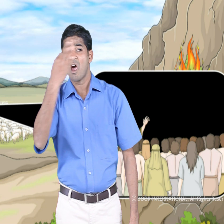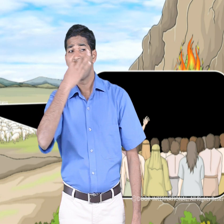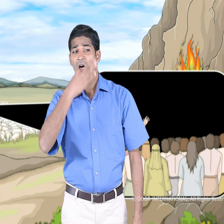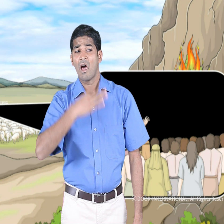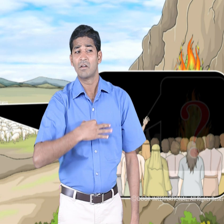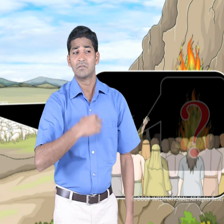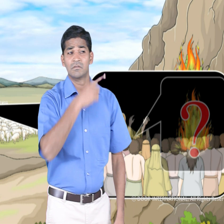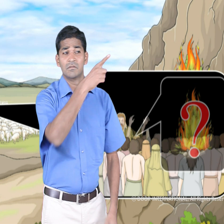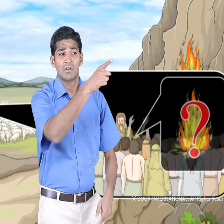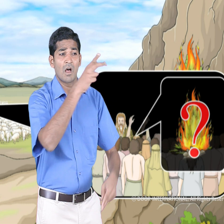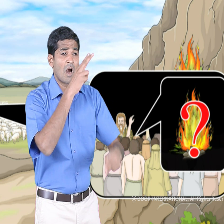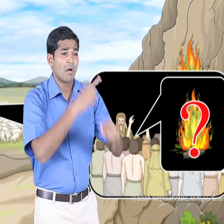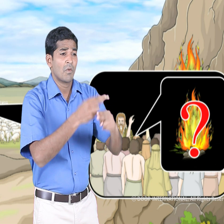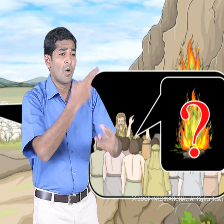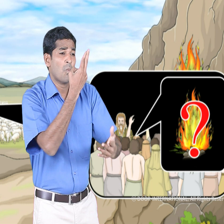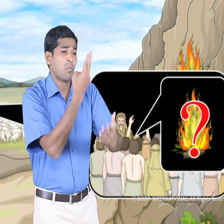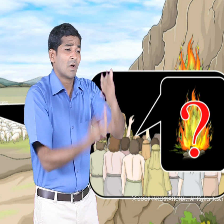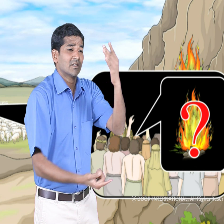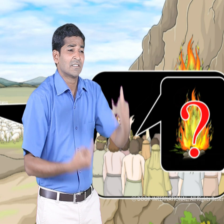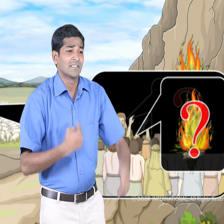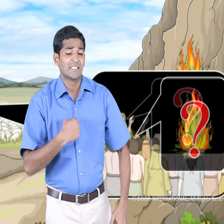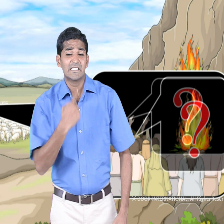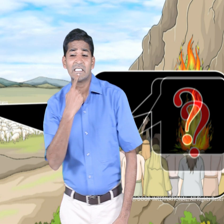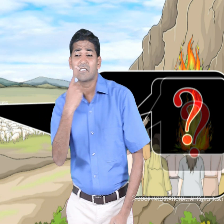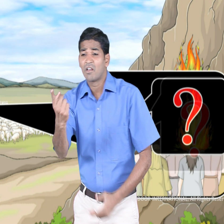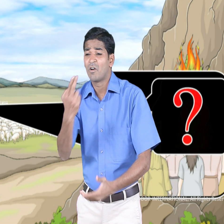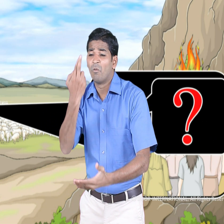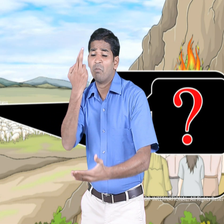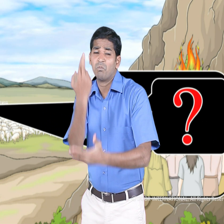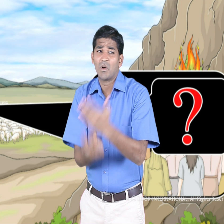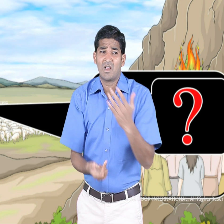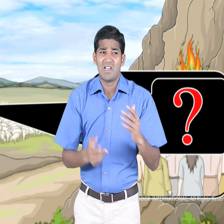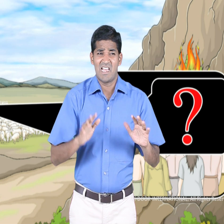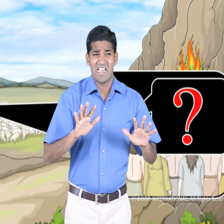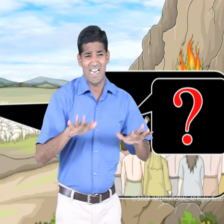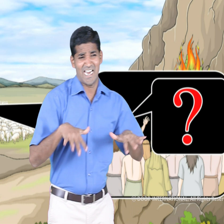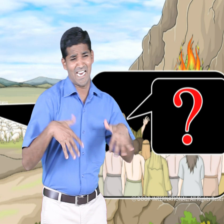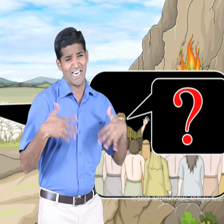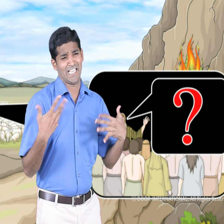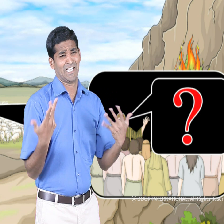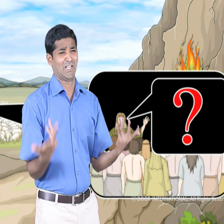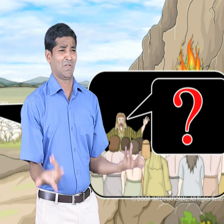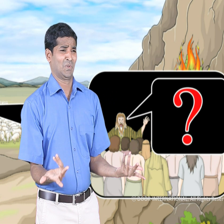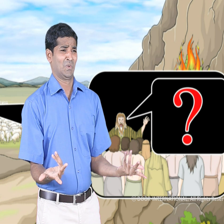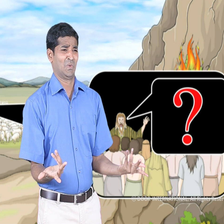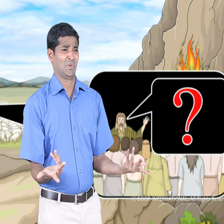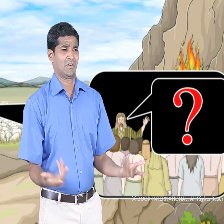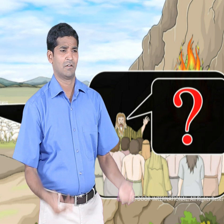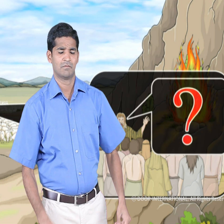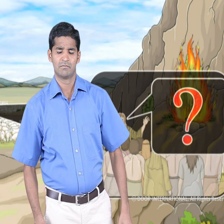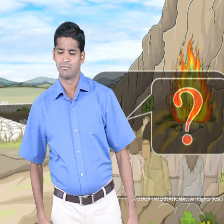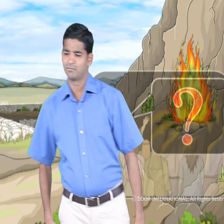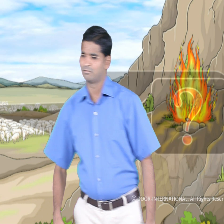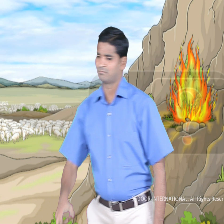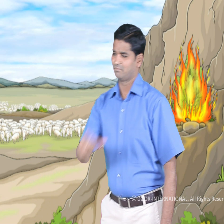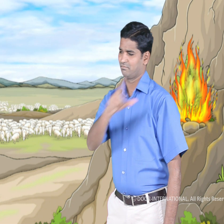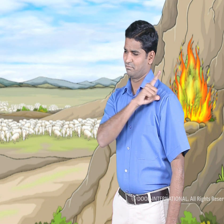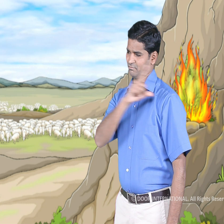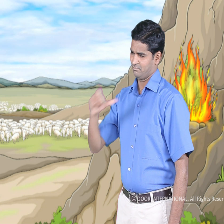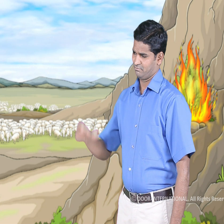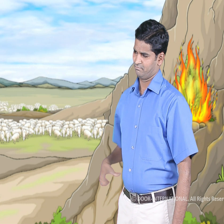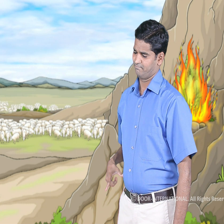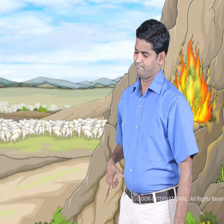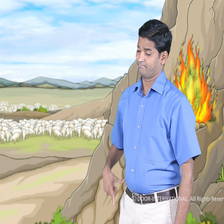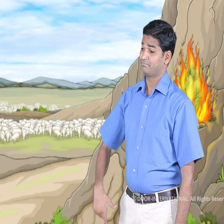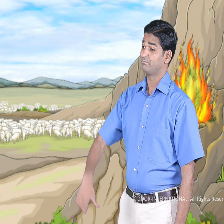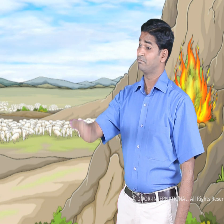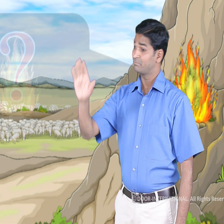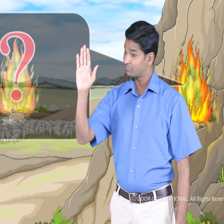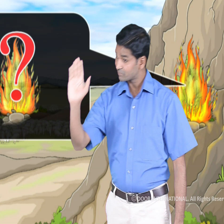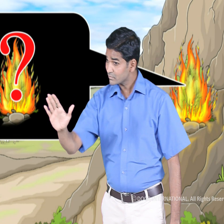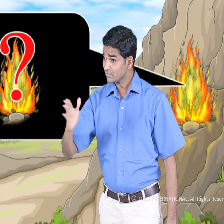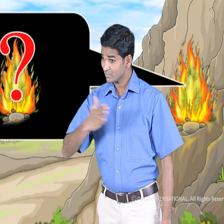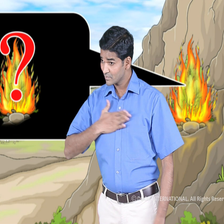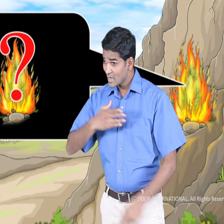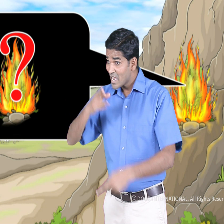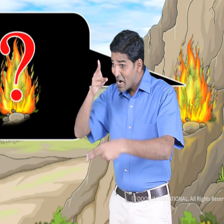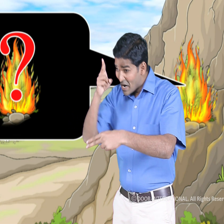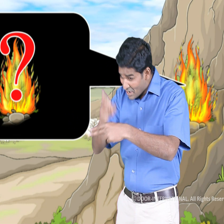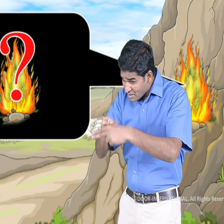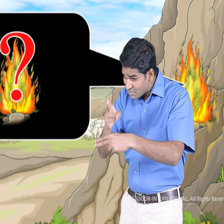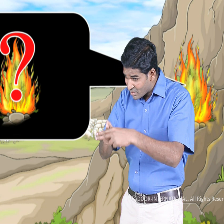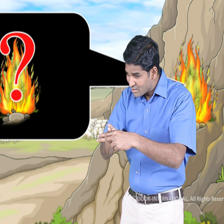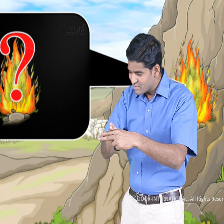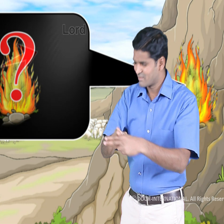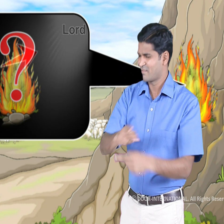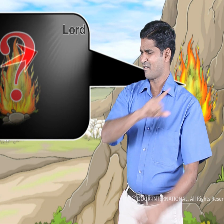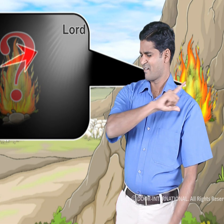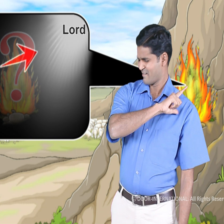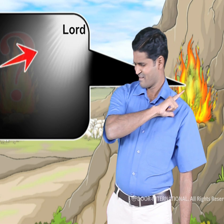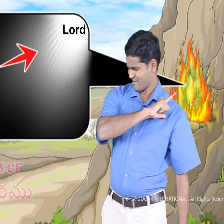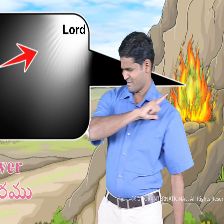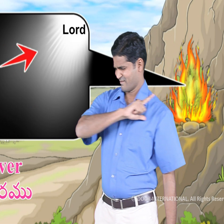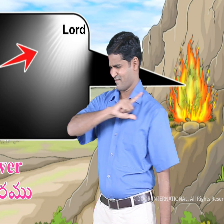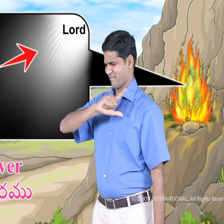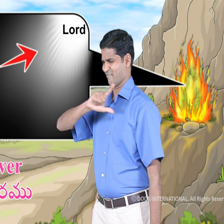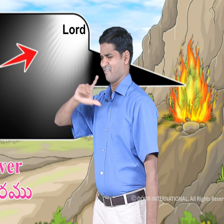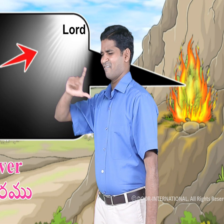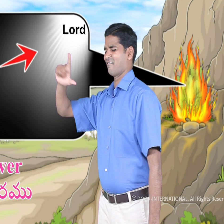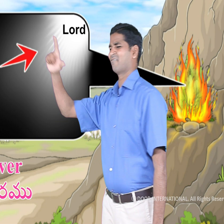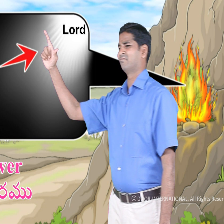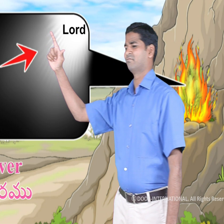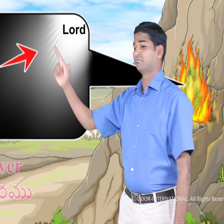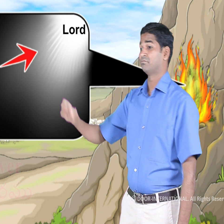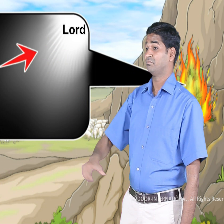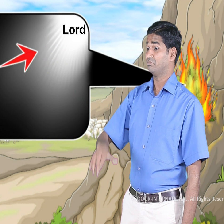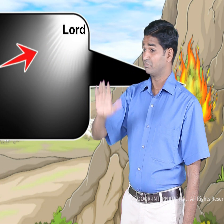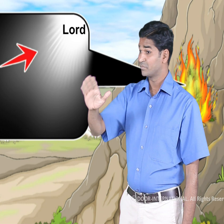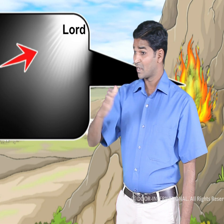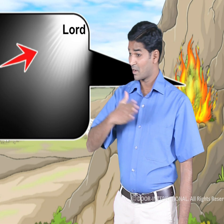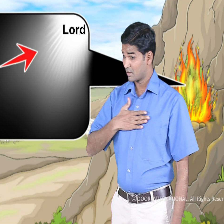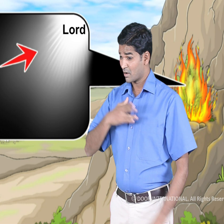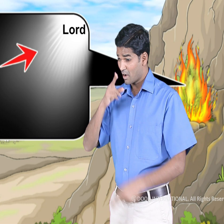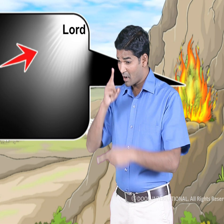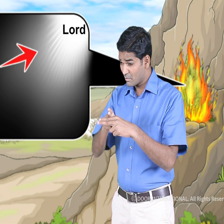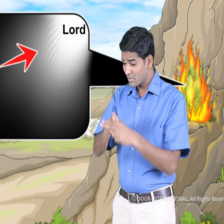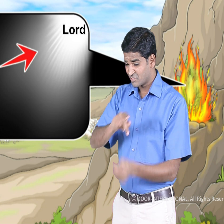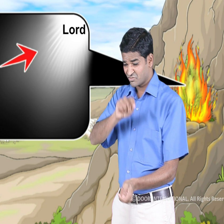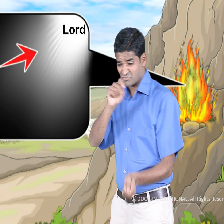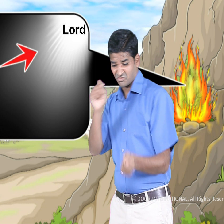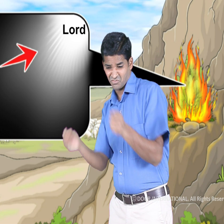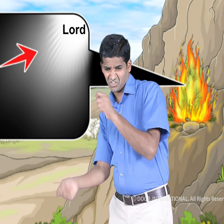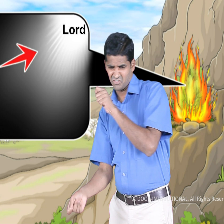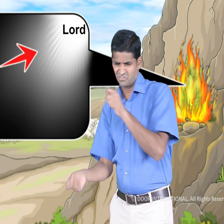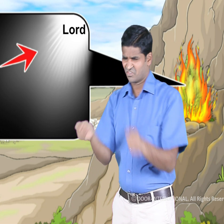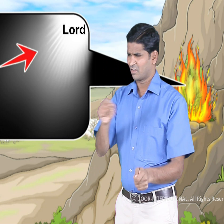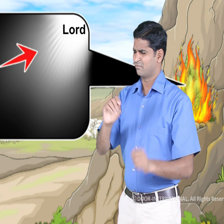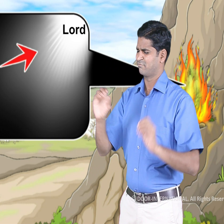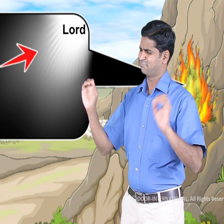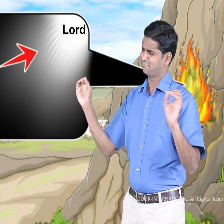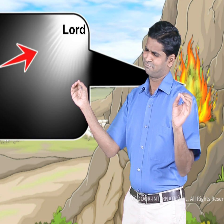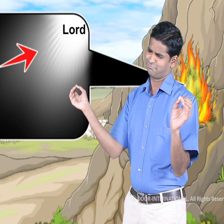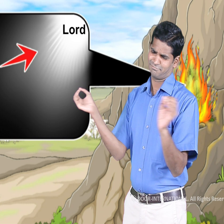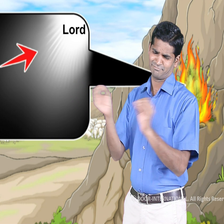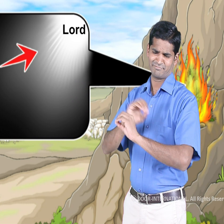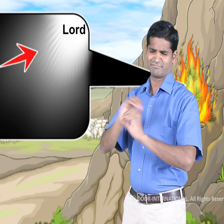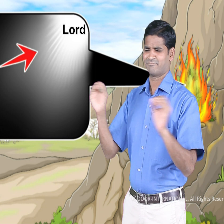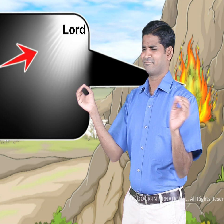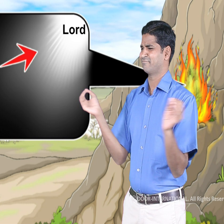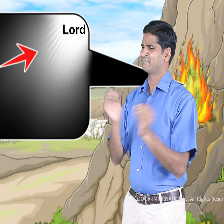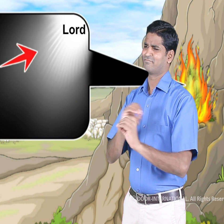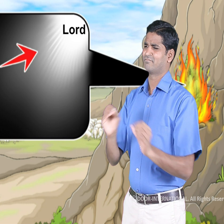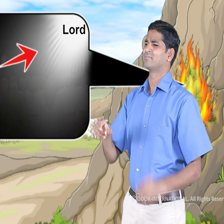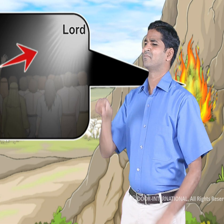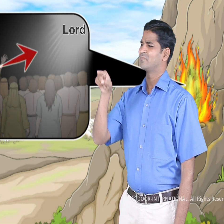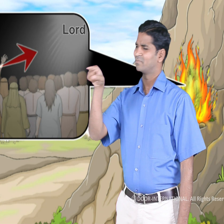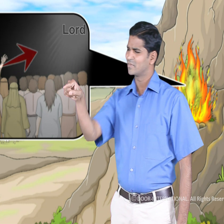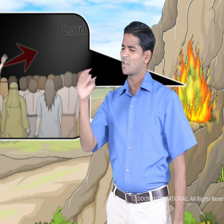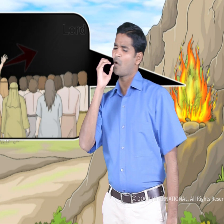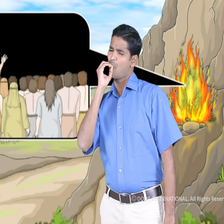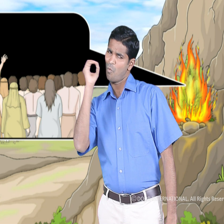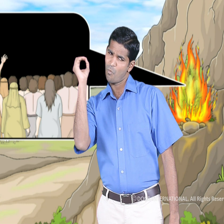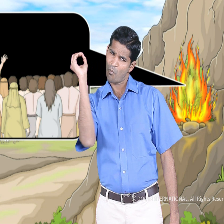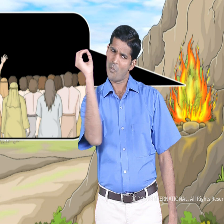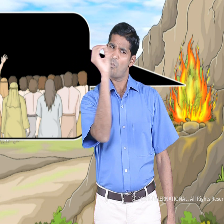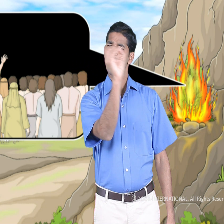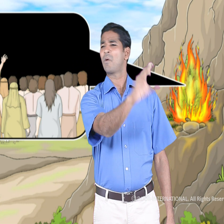This is what you are to say to the Israelites: ‘I AM has sent me to you.’” God also told Moses, “Say to the Israelites, ‘The LORD, the God of your fathers—the God of Abraham, the God of Isaac, and the God of Jacob—has sent me to you.’